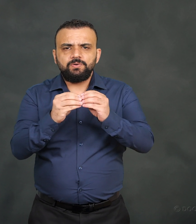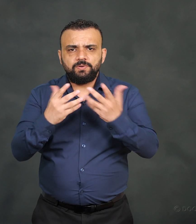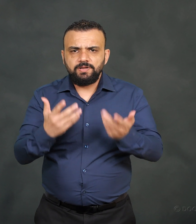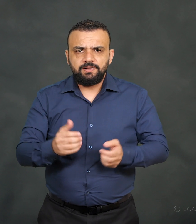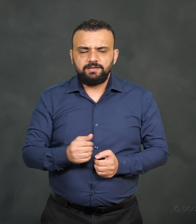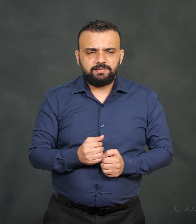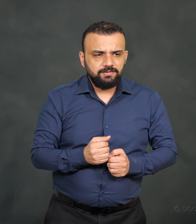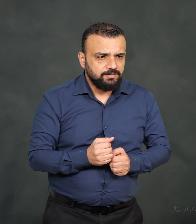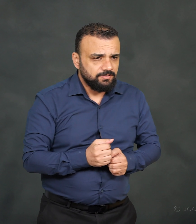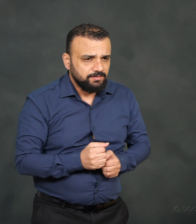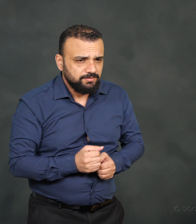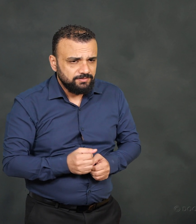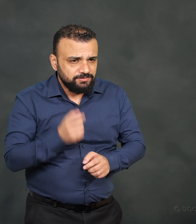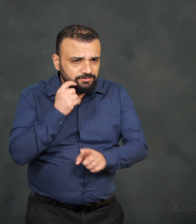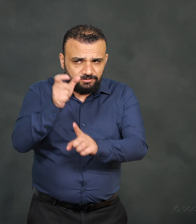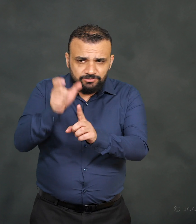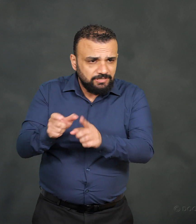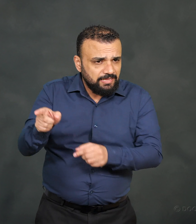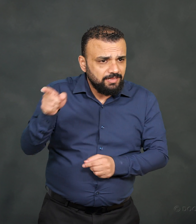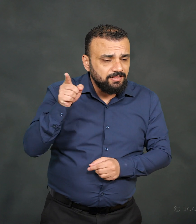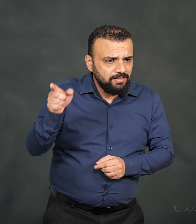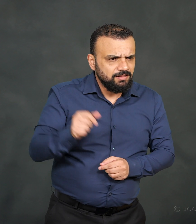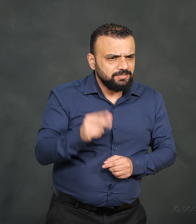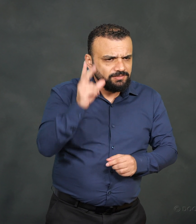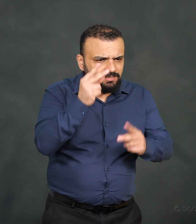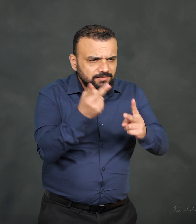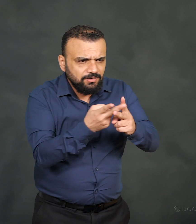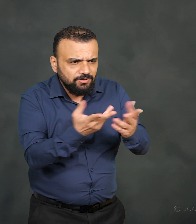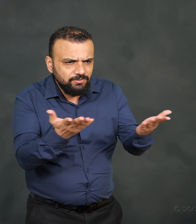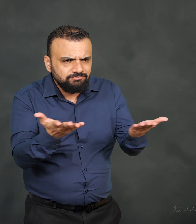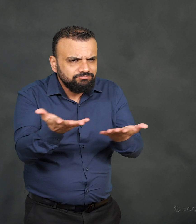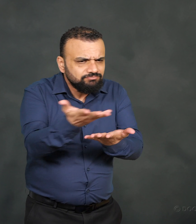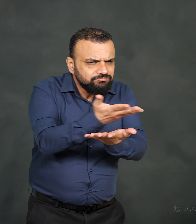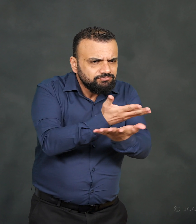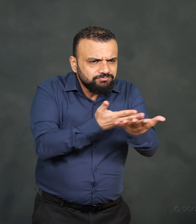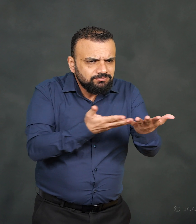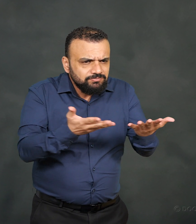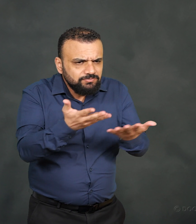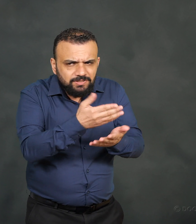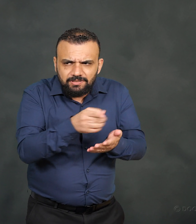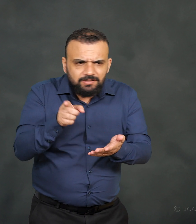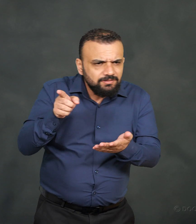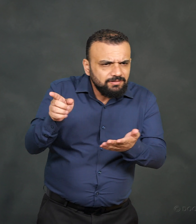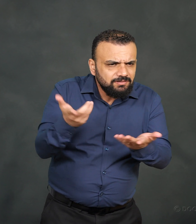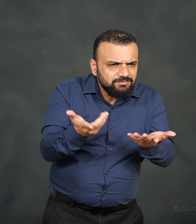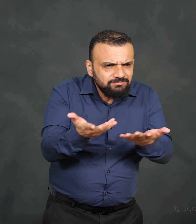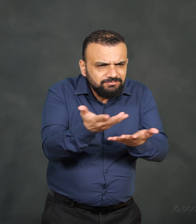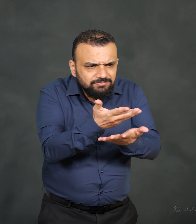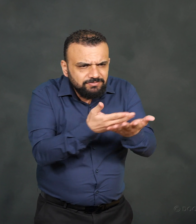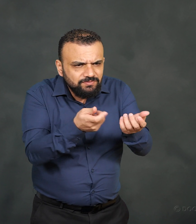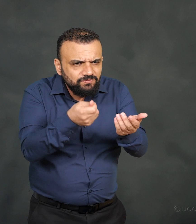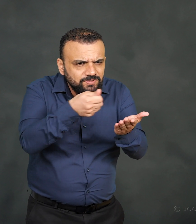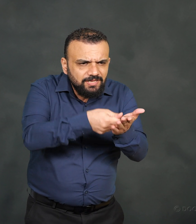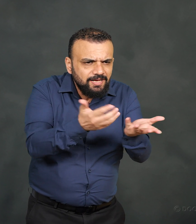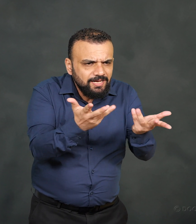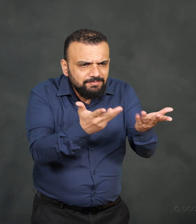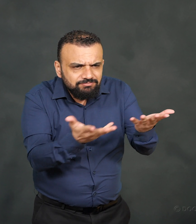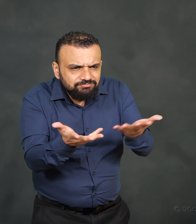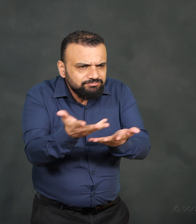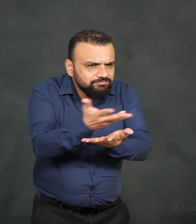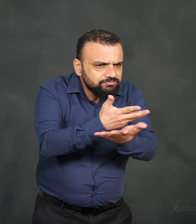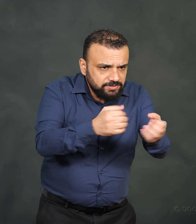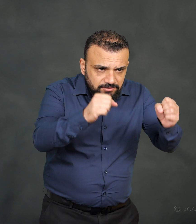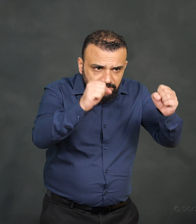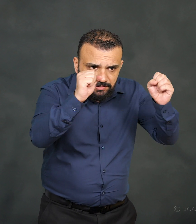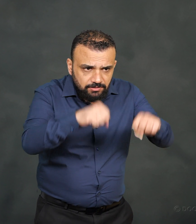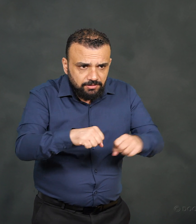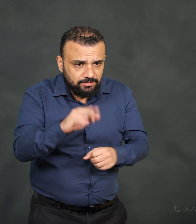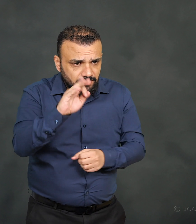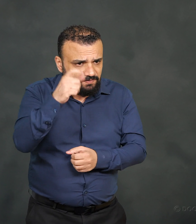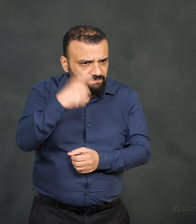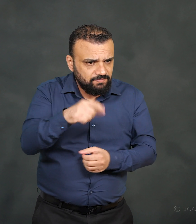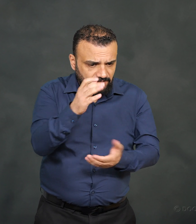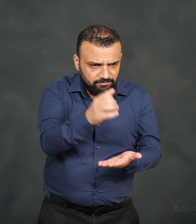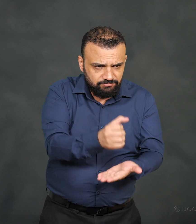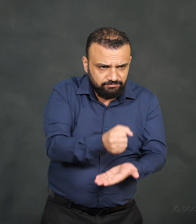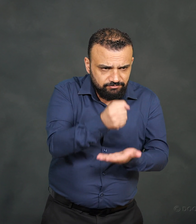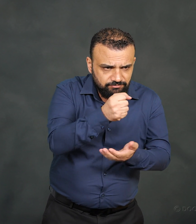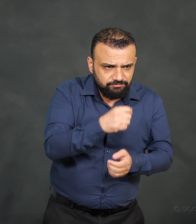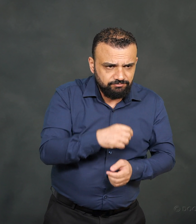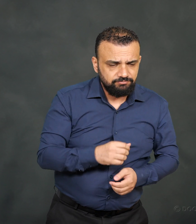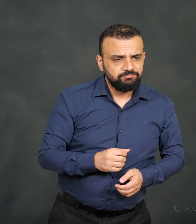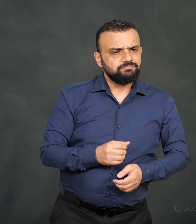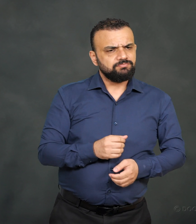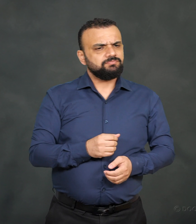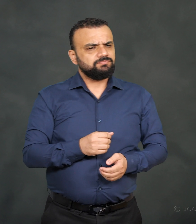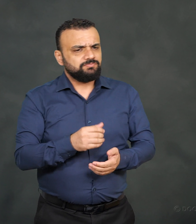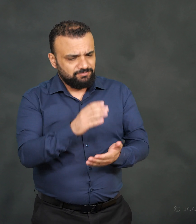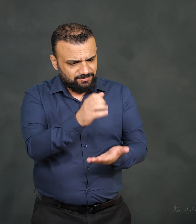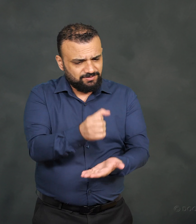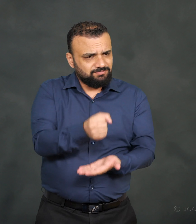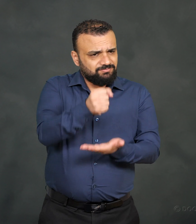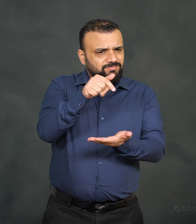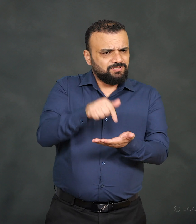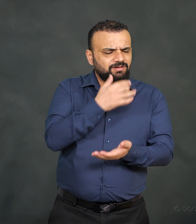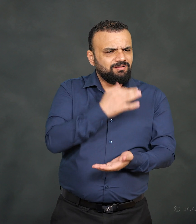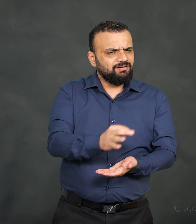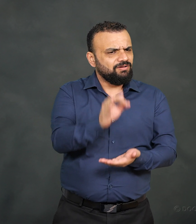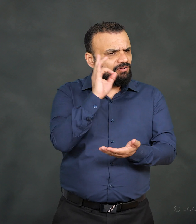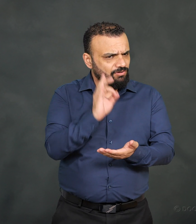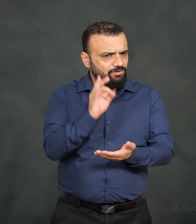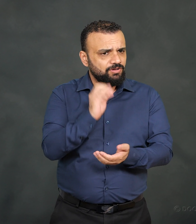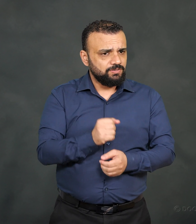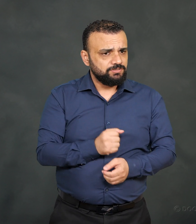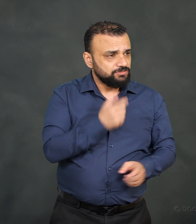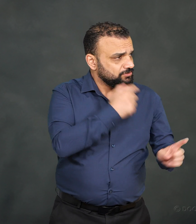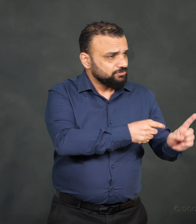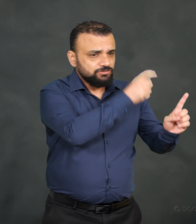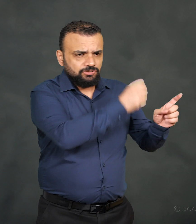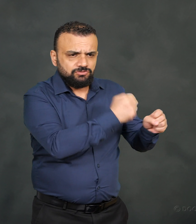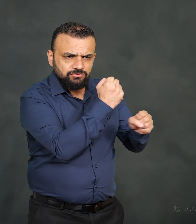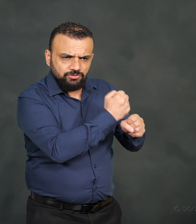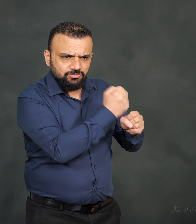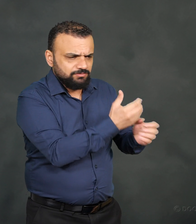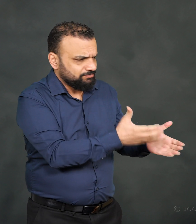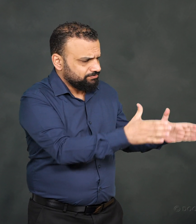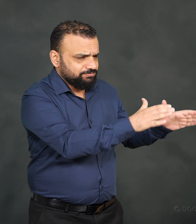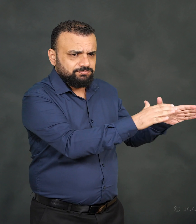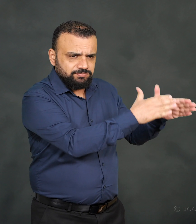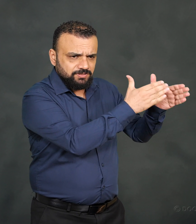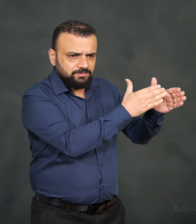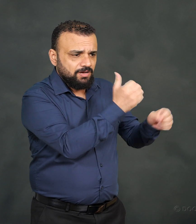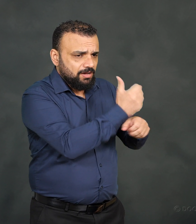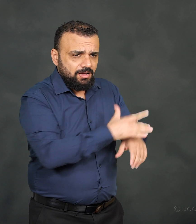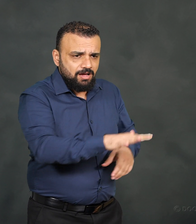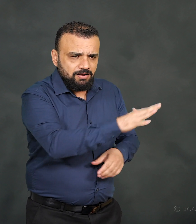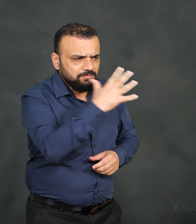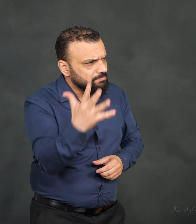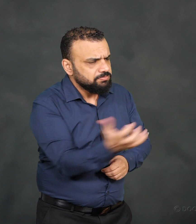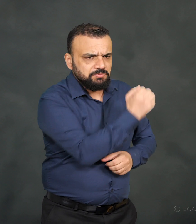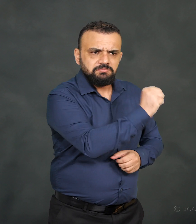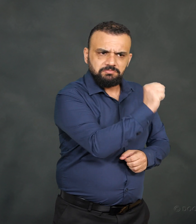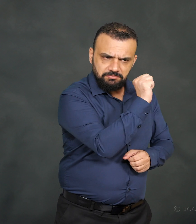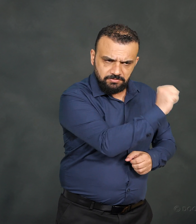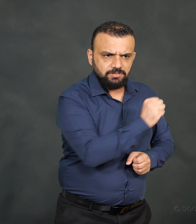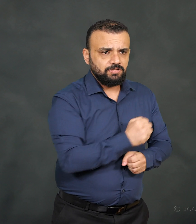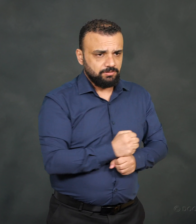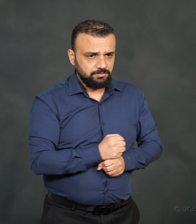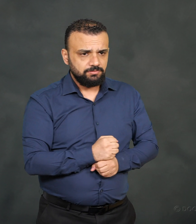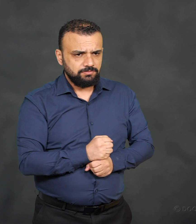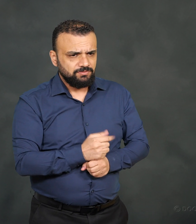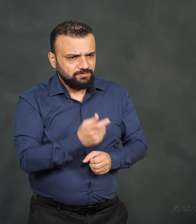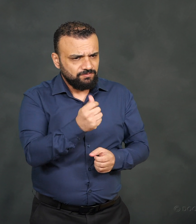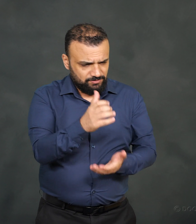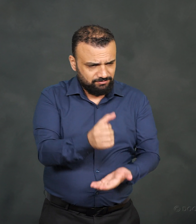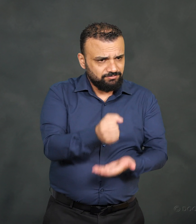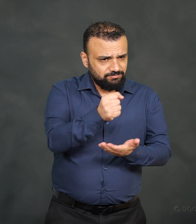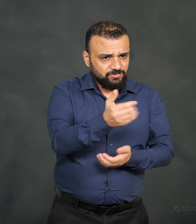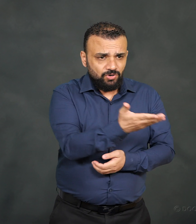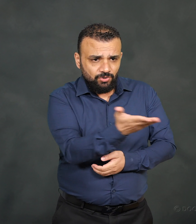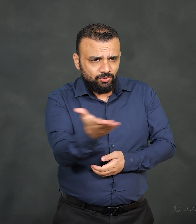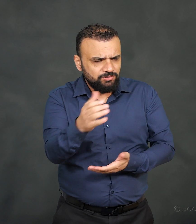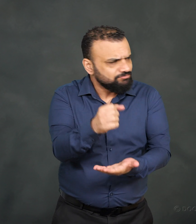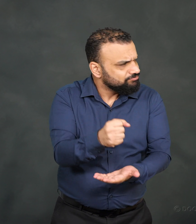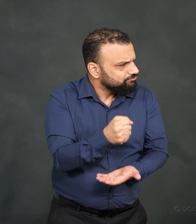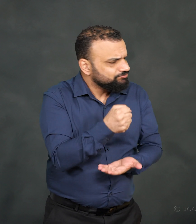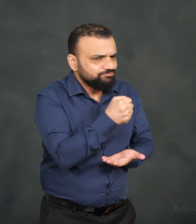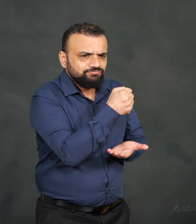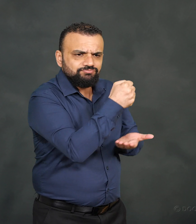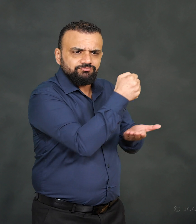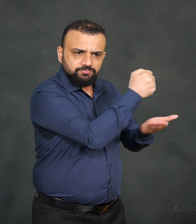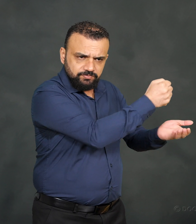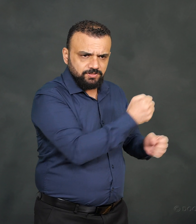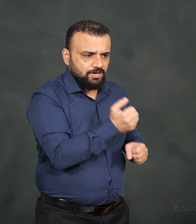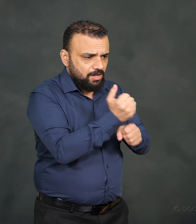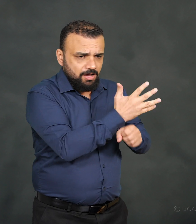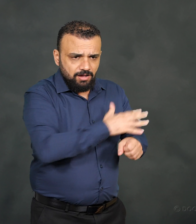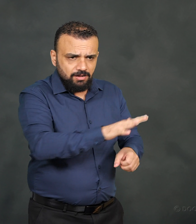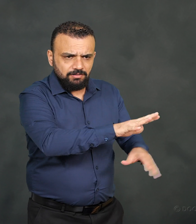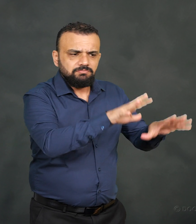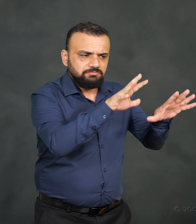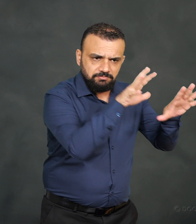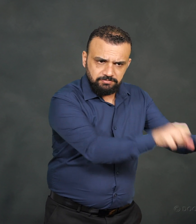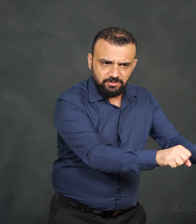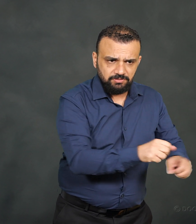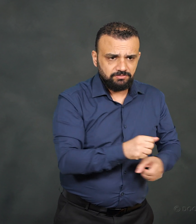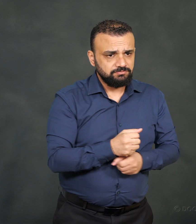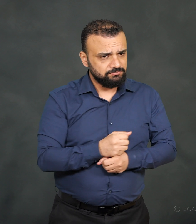After conferring together, they used the money to buy the potter’s field as a burial place for foreigners. That is why it has been called the Field of Blood to this day.